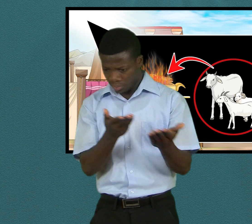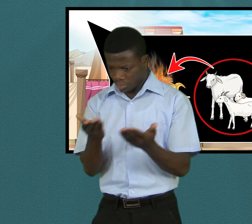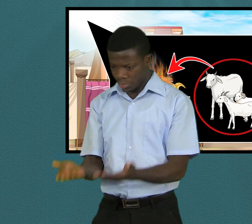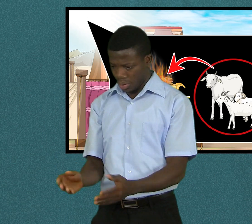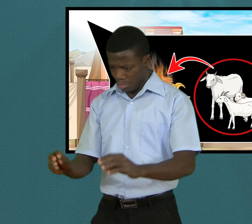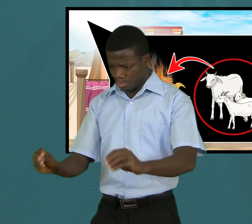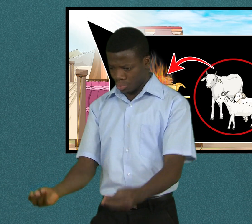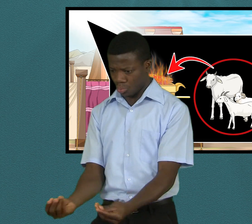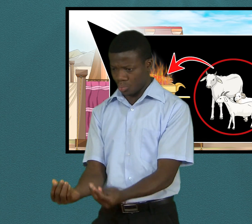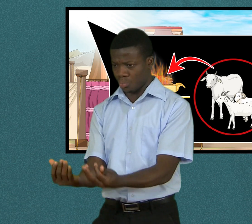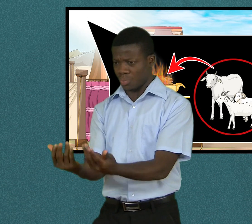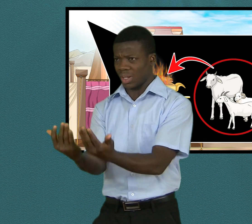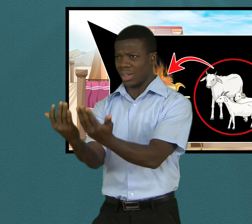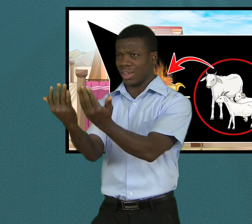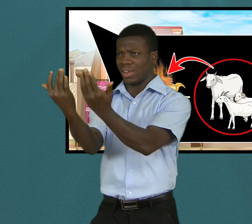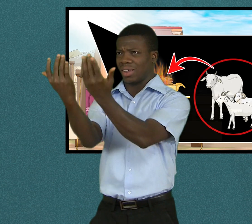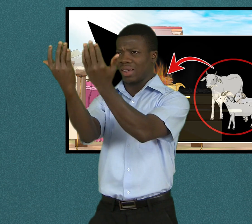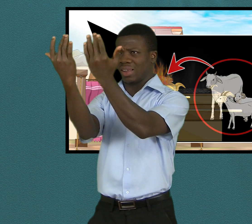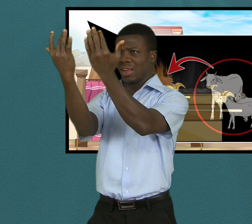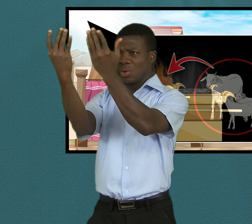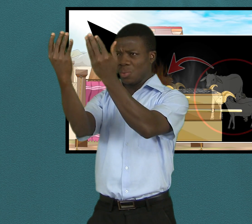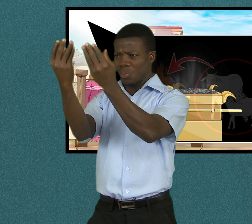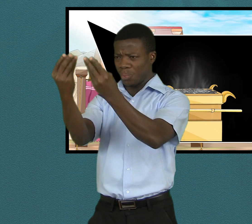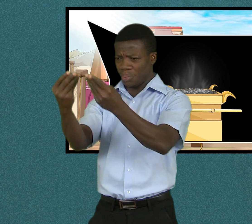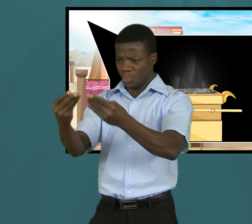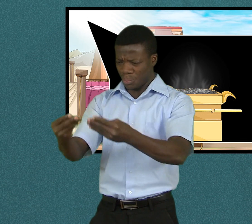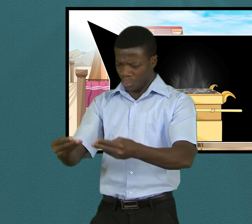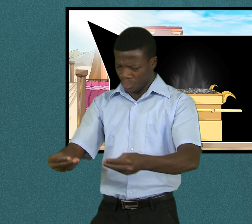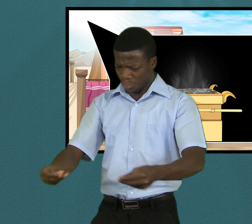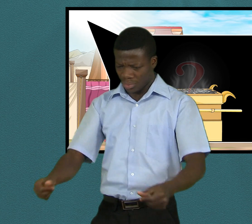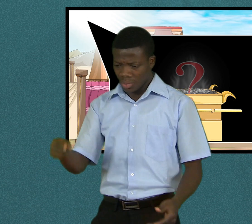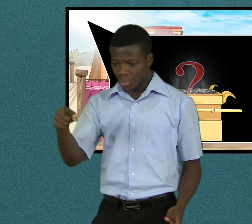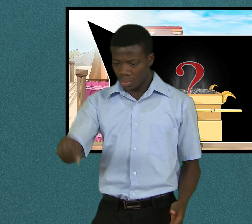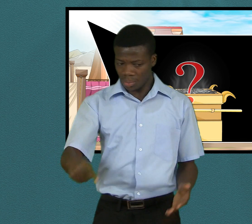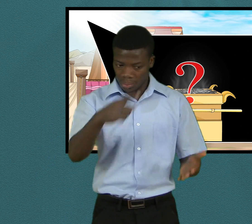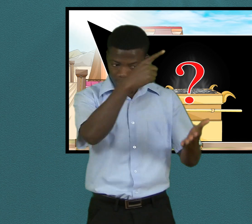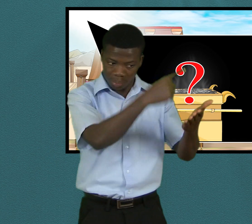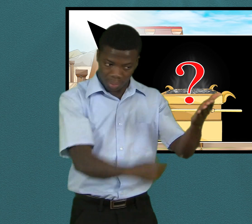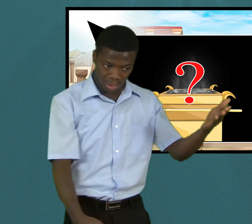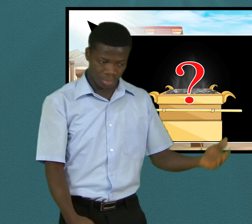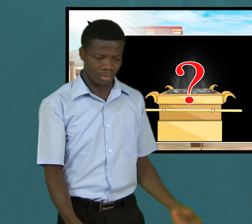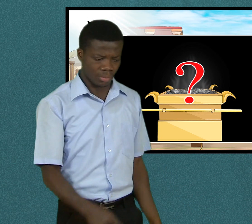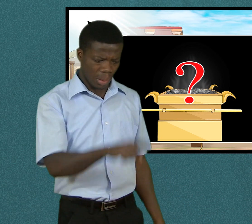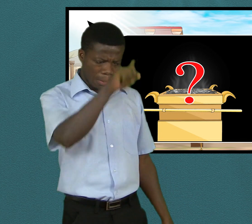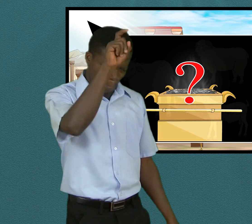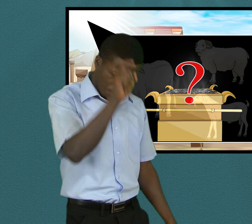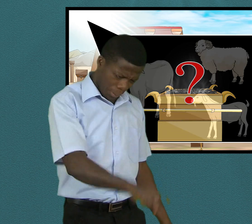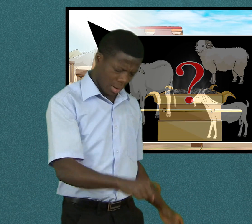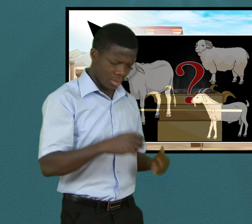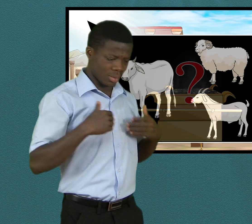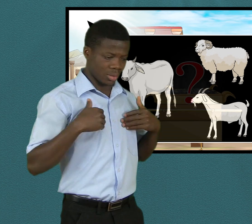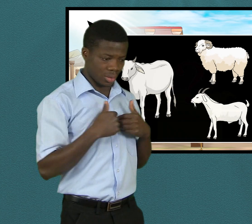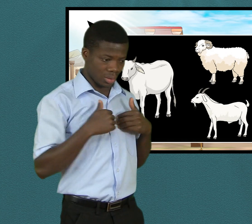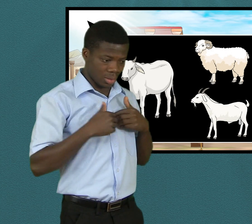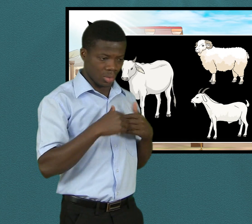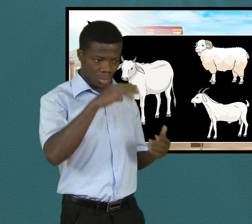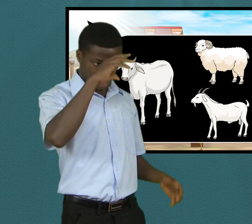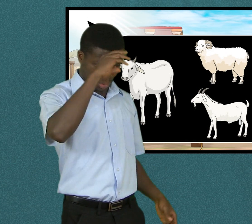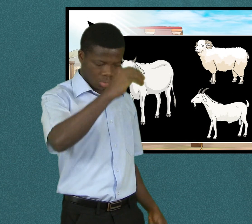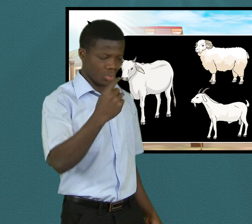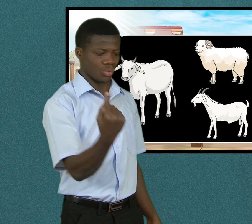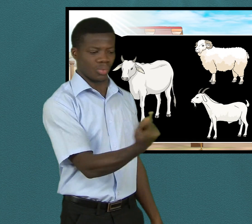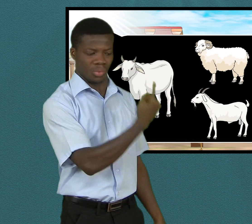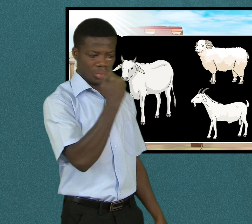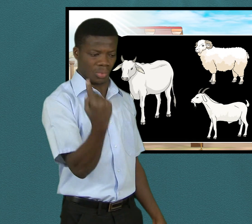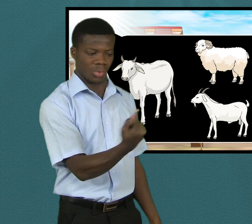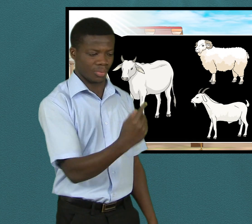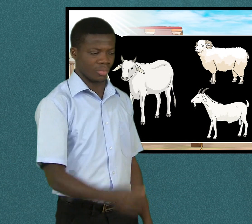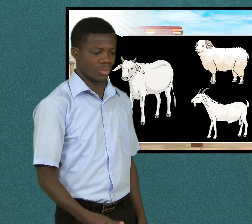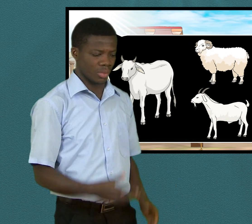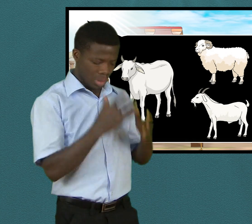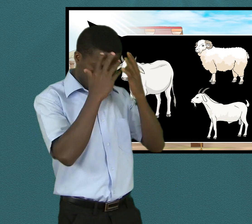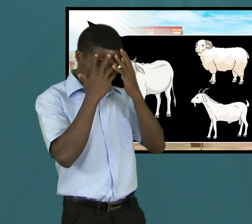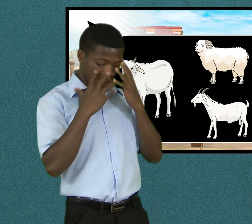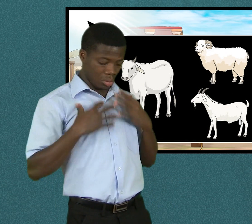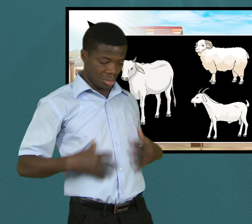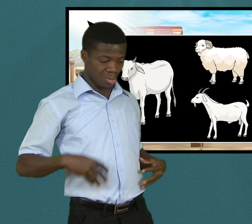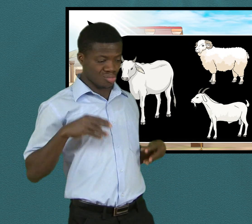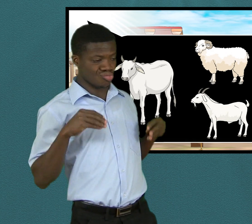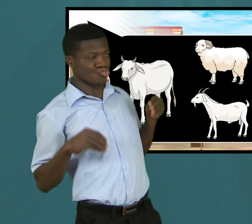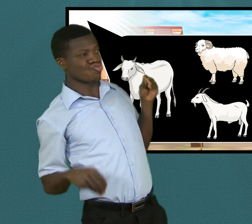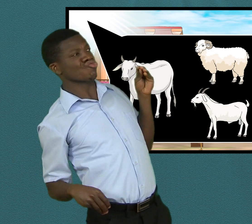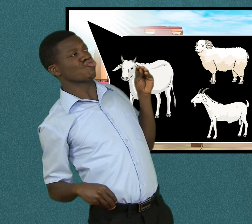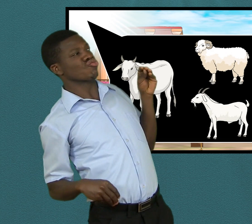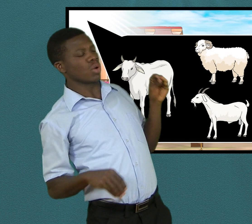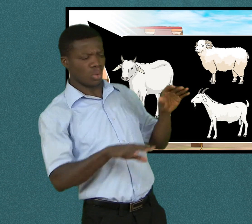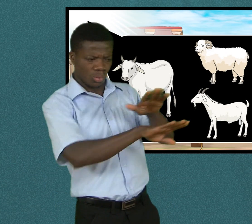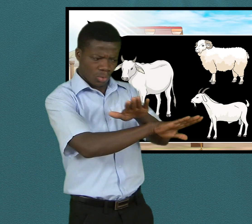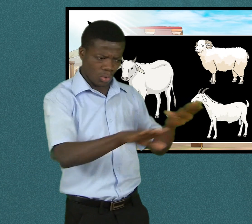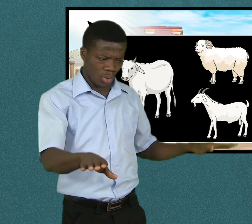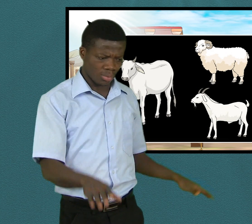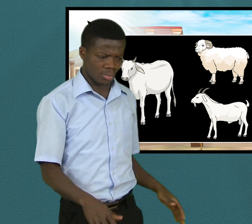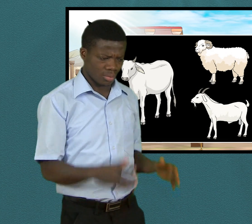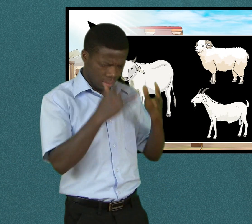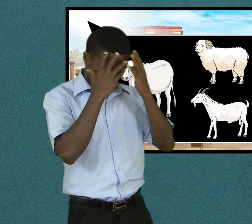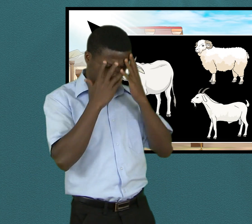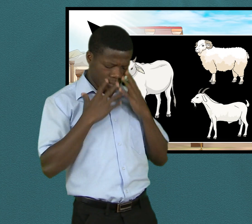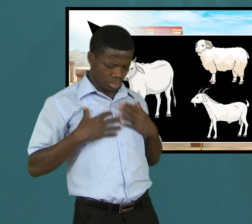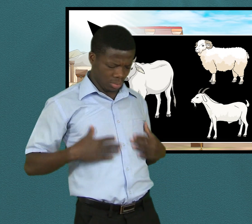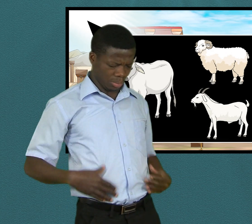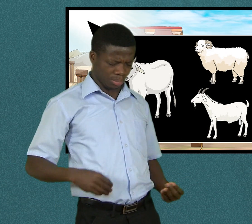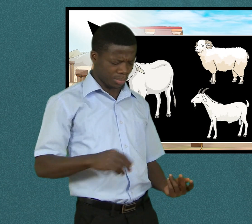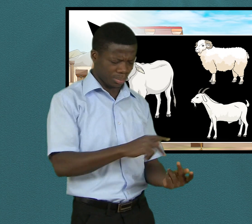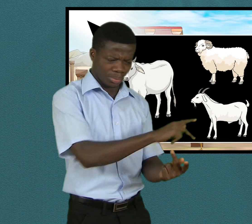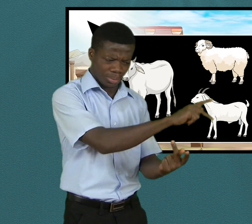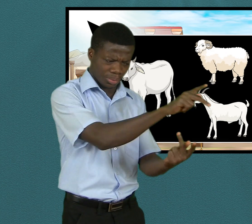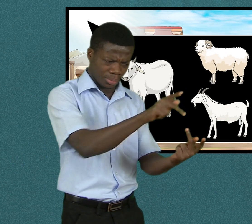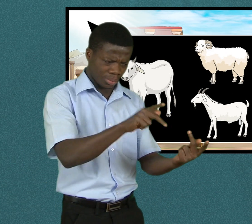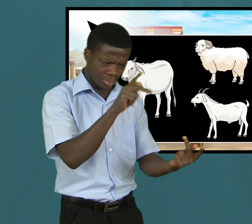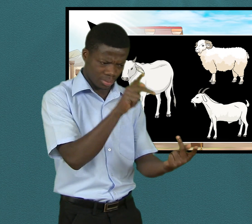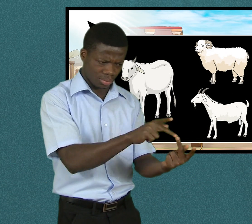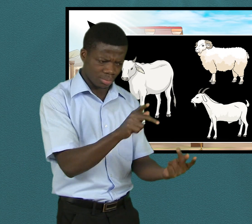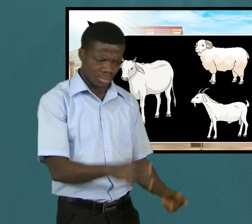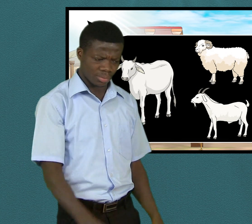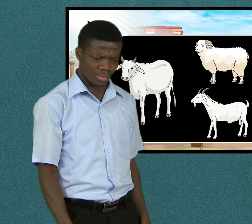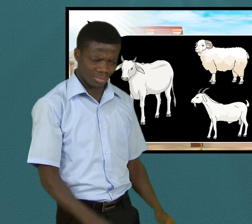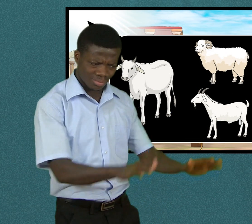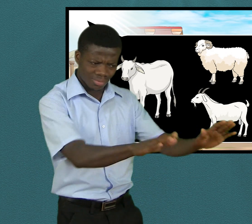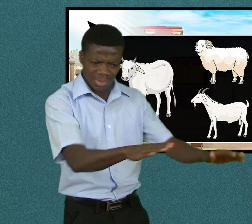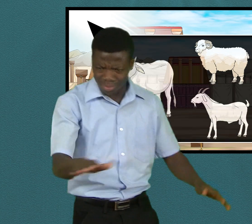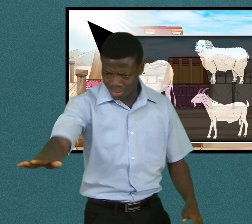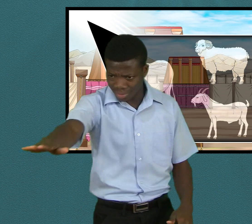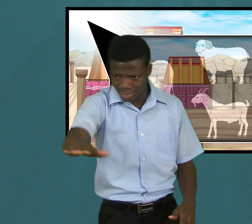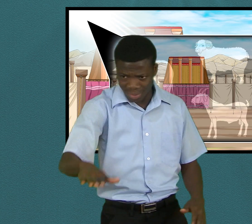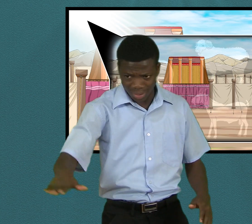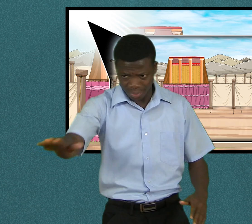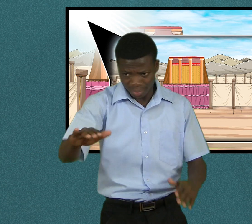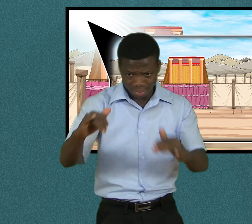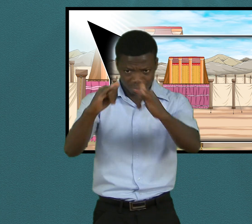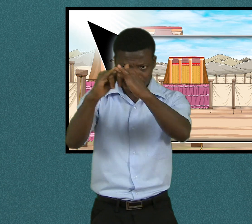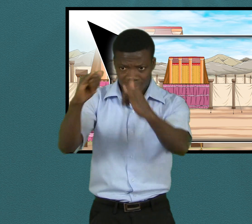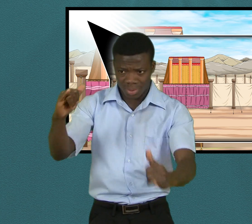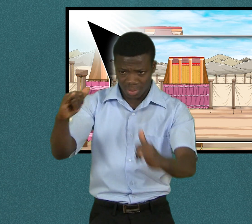If one’s offering is a burnt offering from the herd, he is to present an unblemished male.